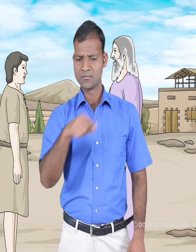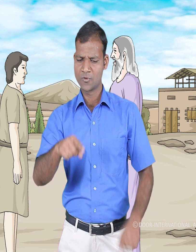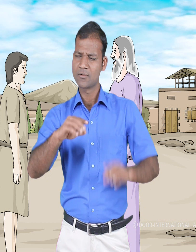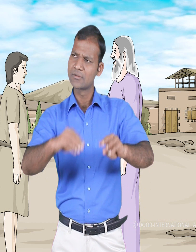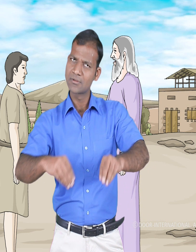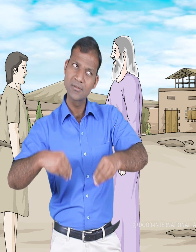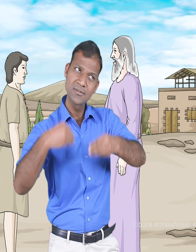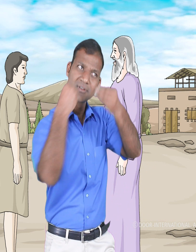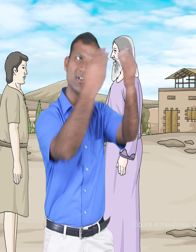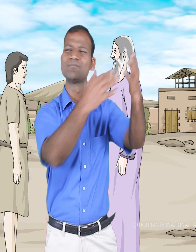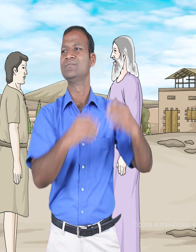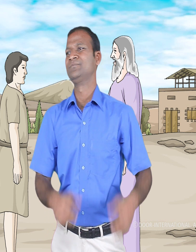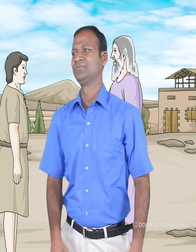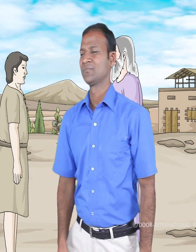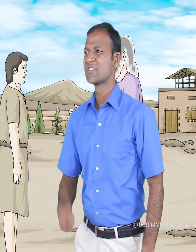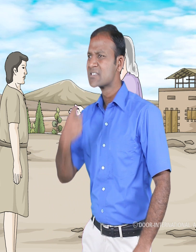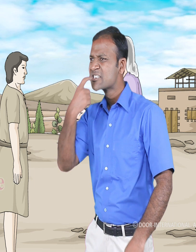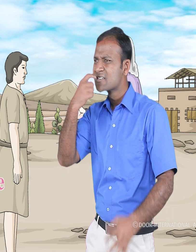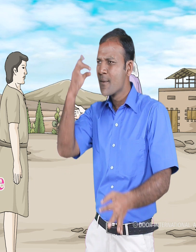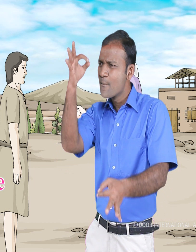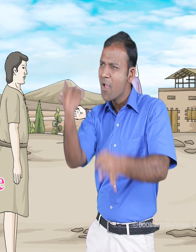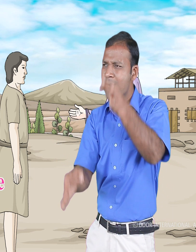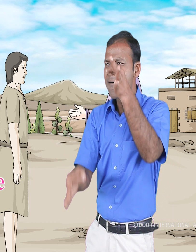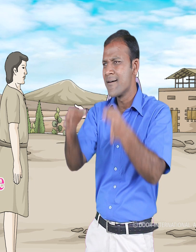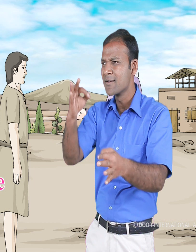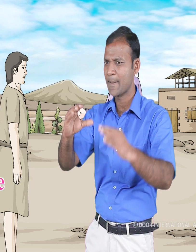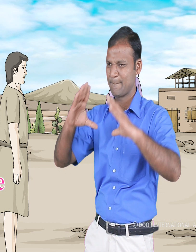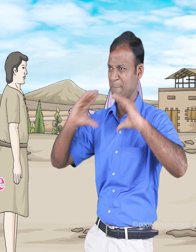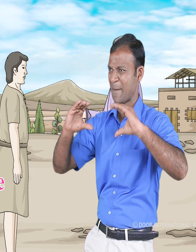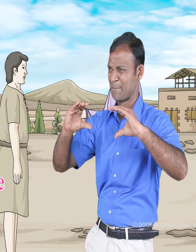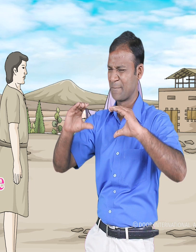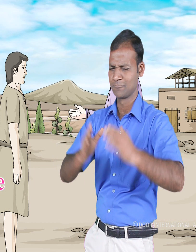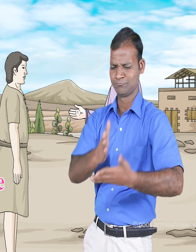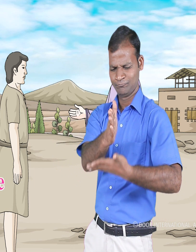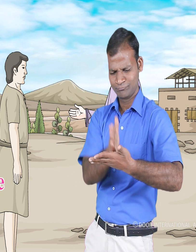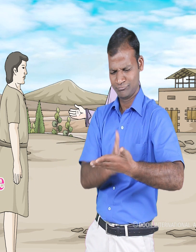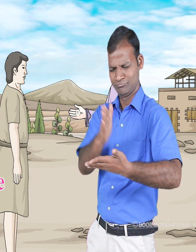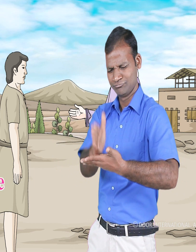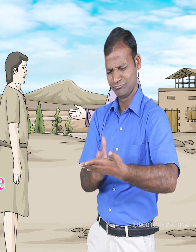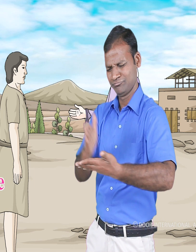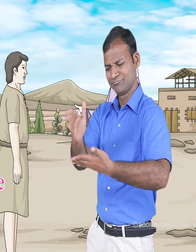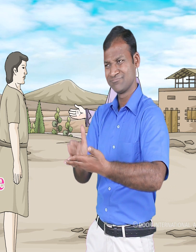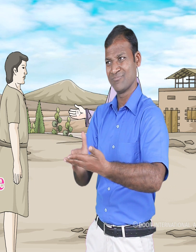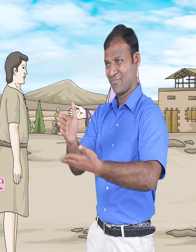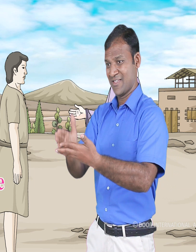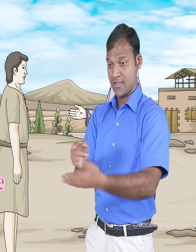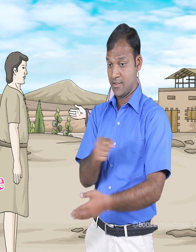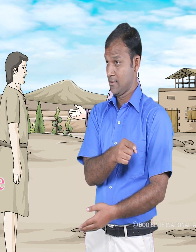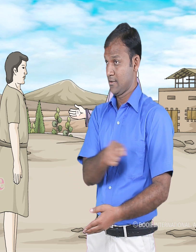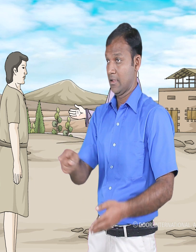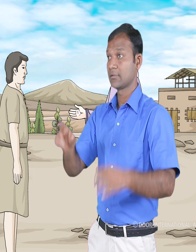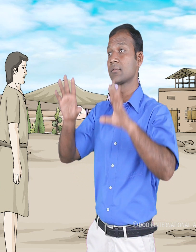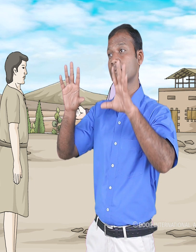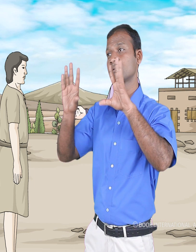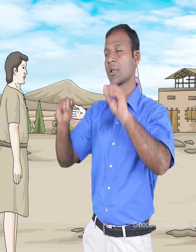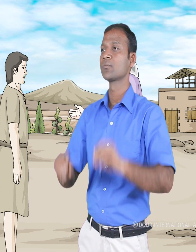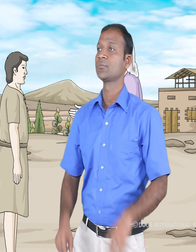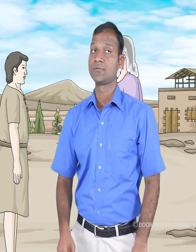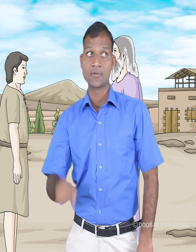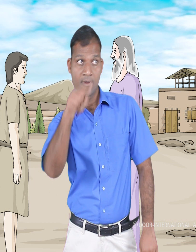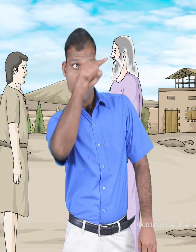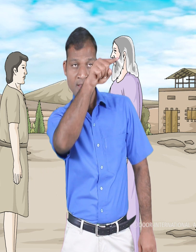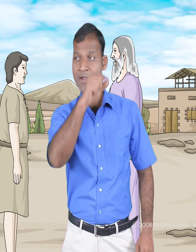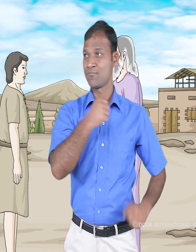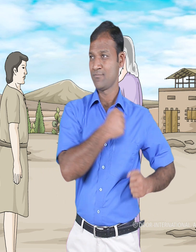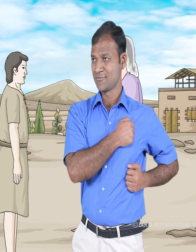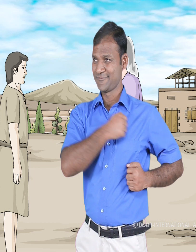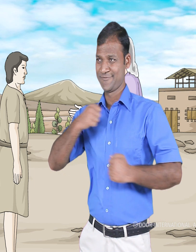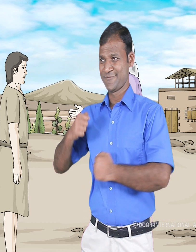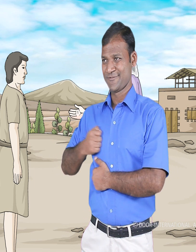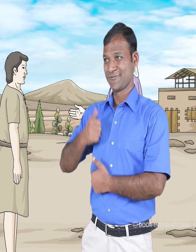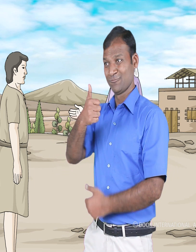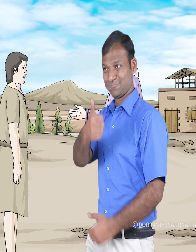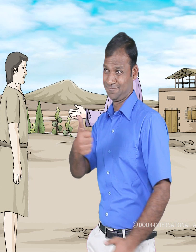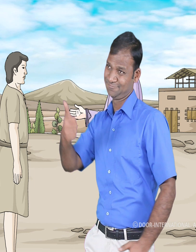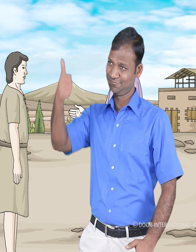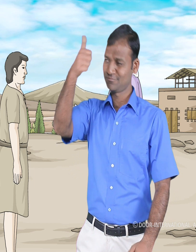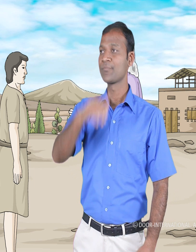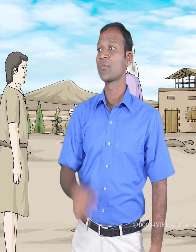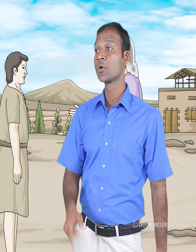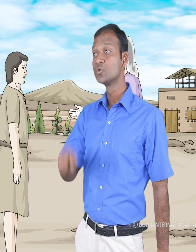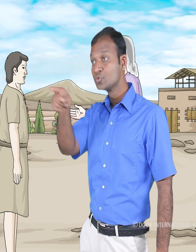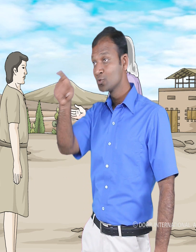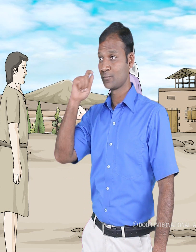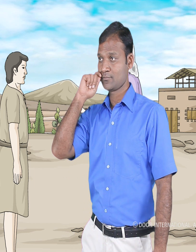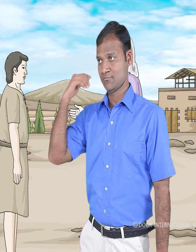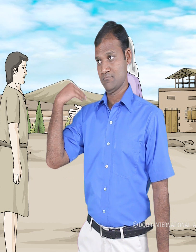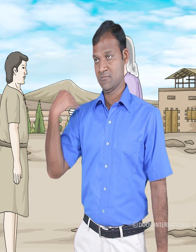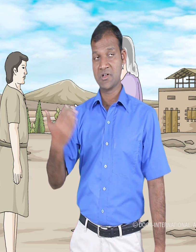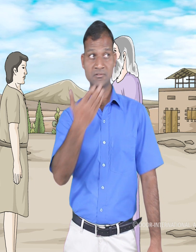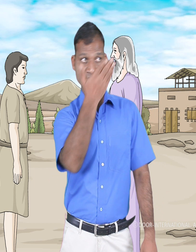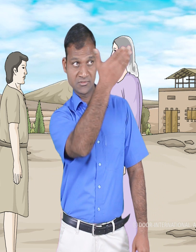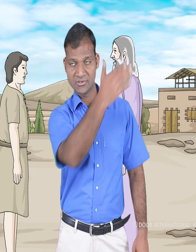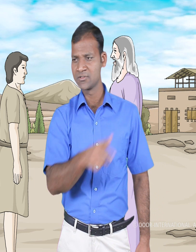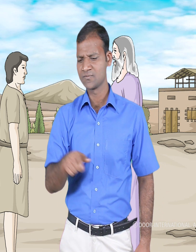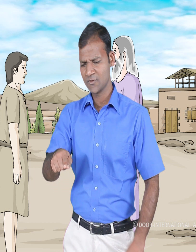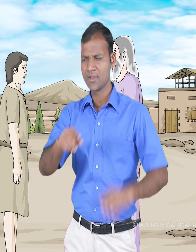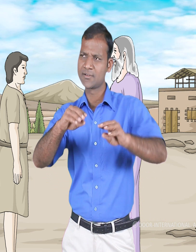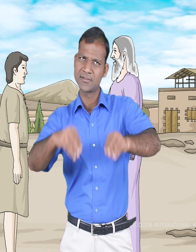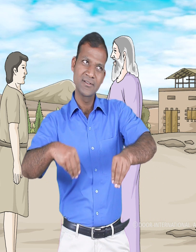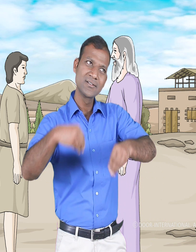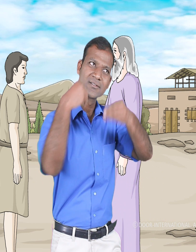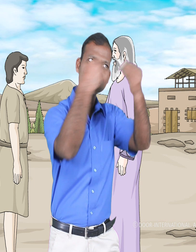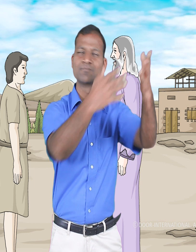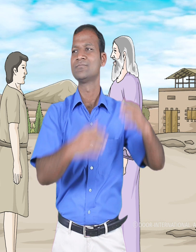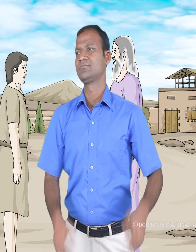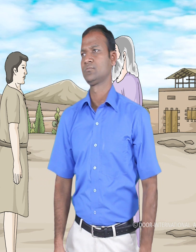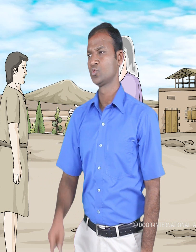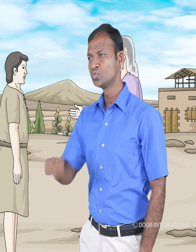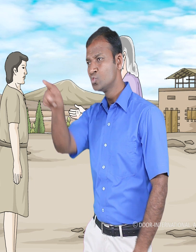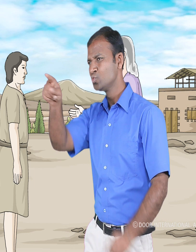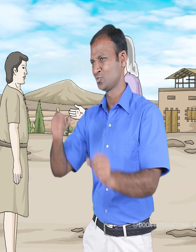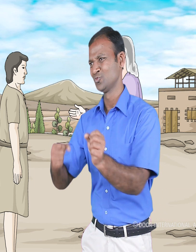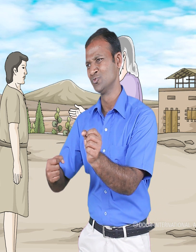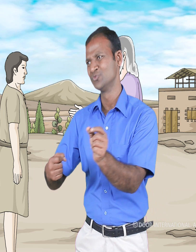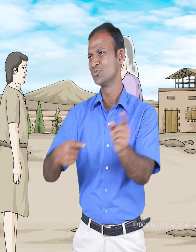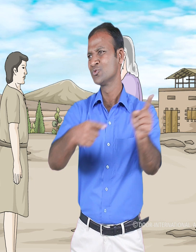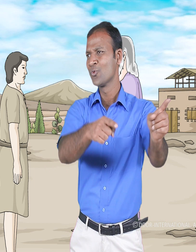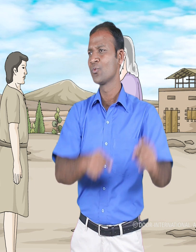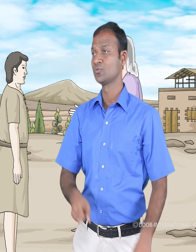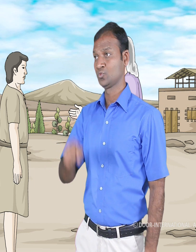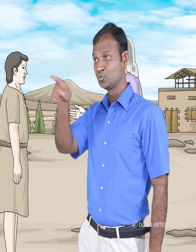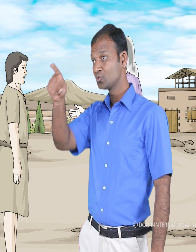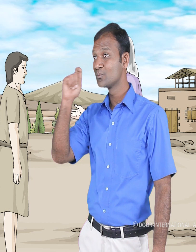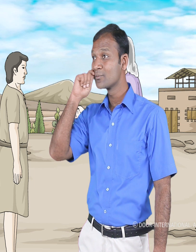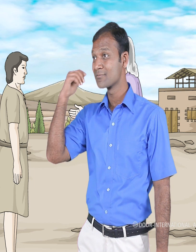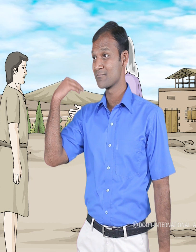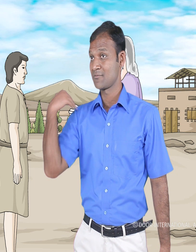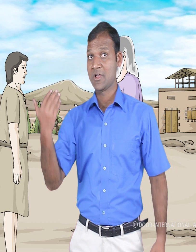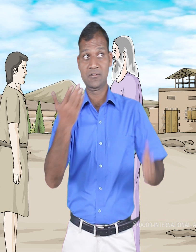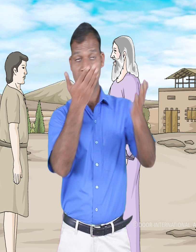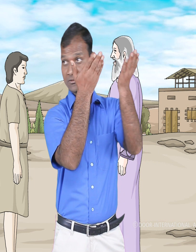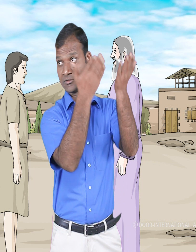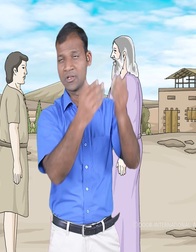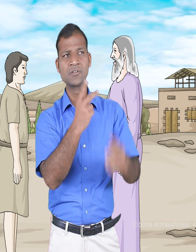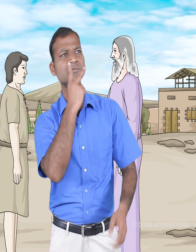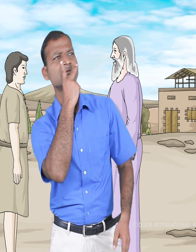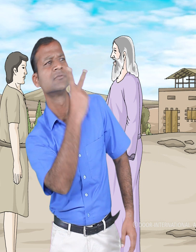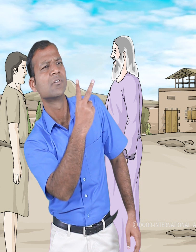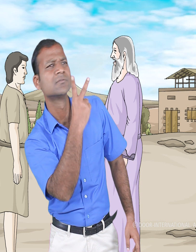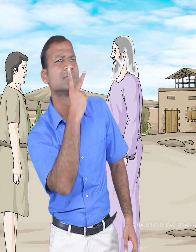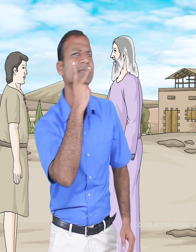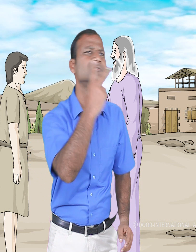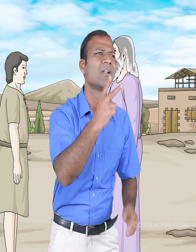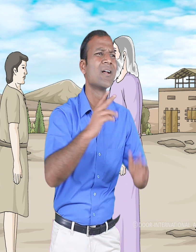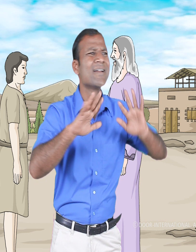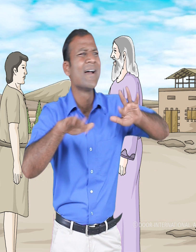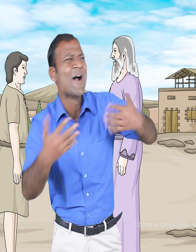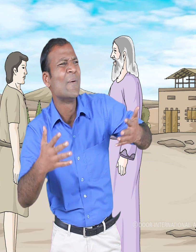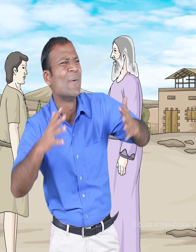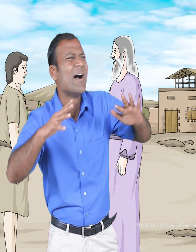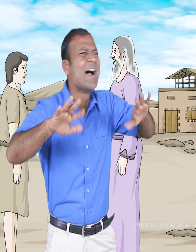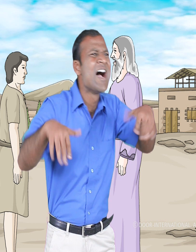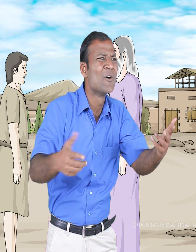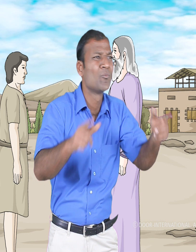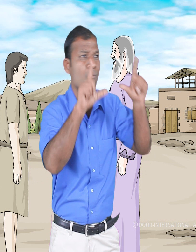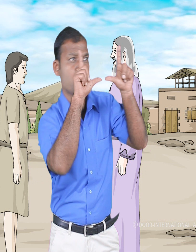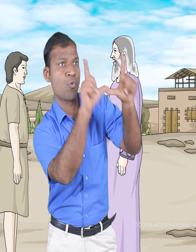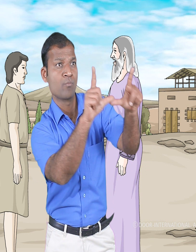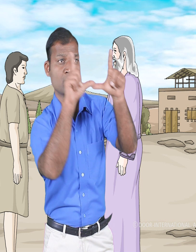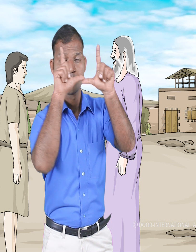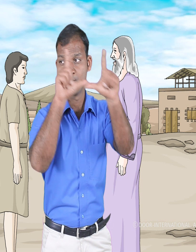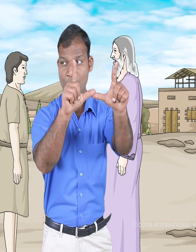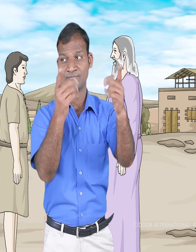Take also these ten portions of cheese to the commander of their unit.